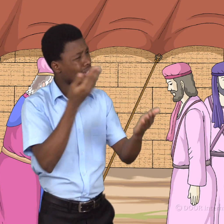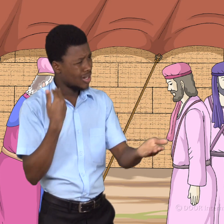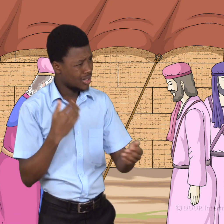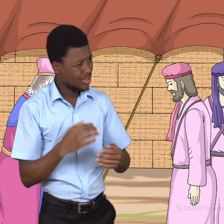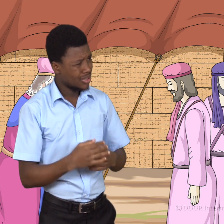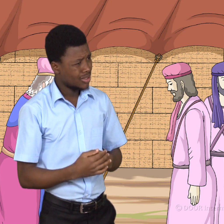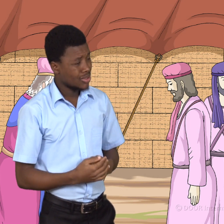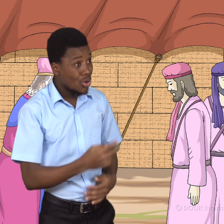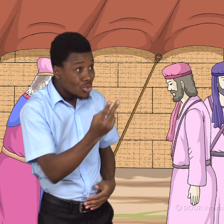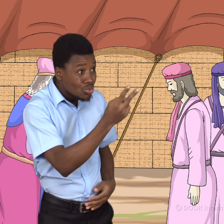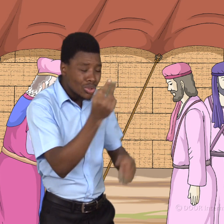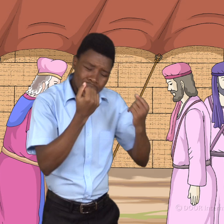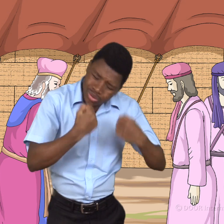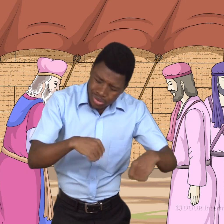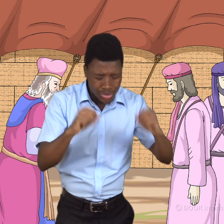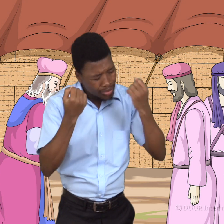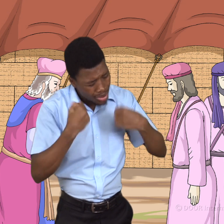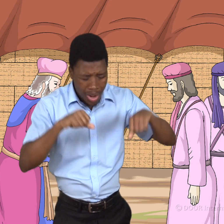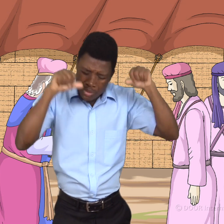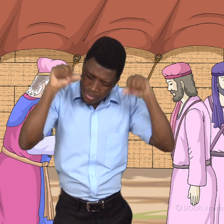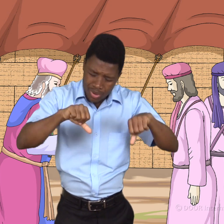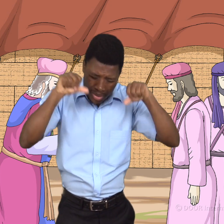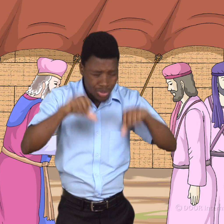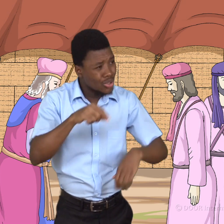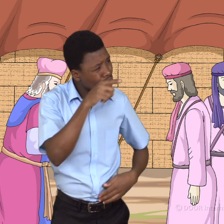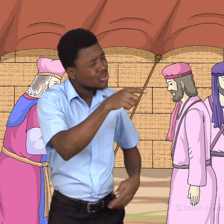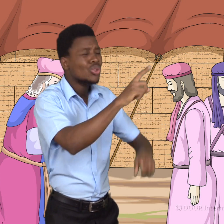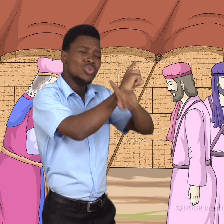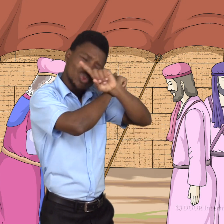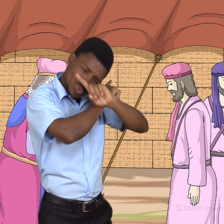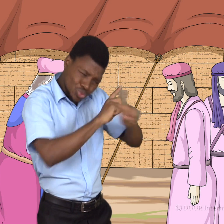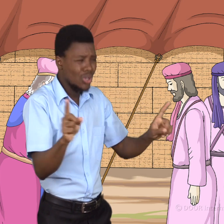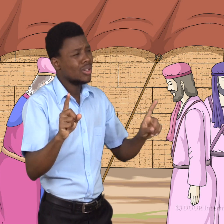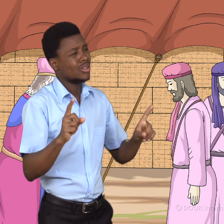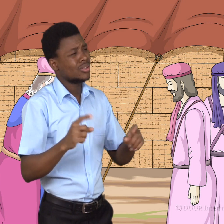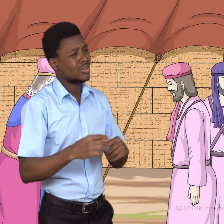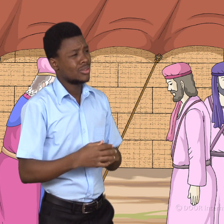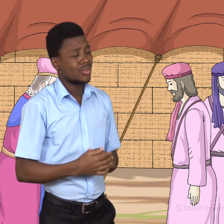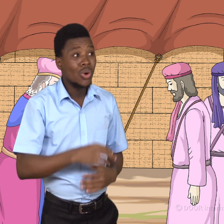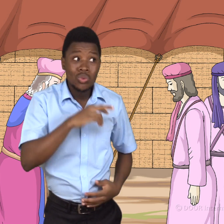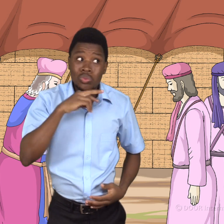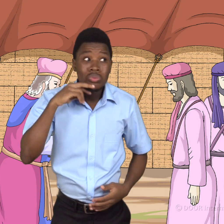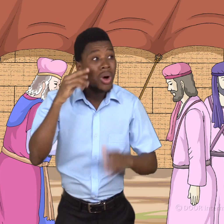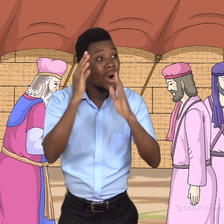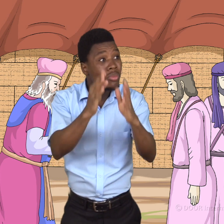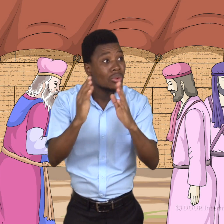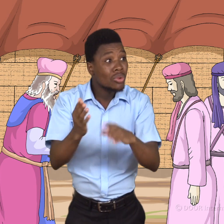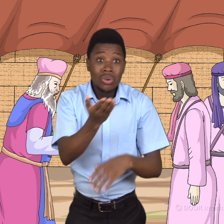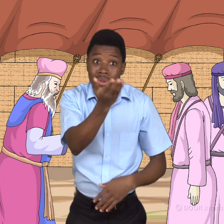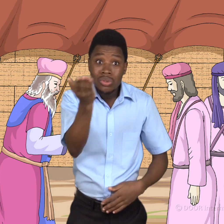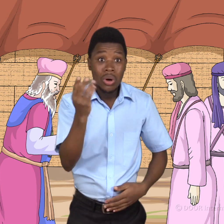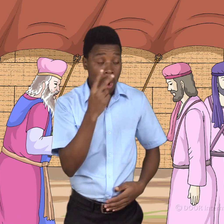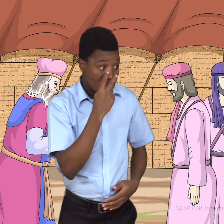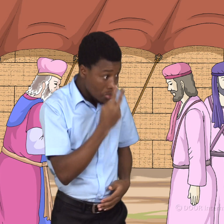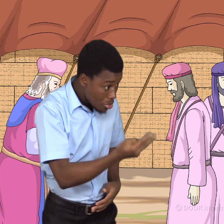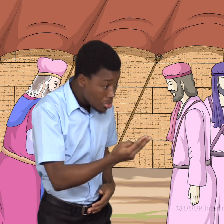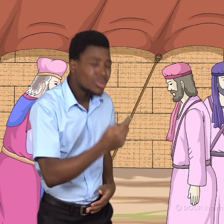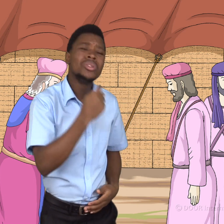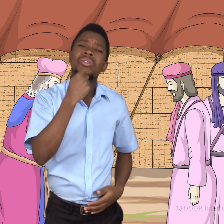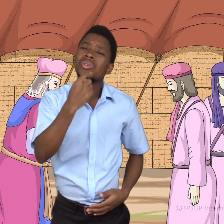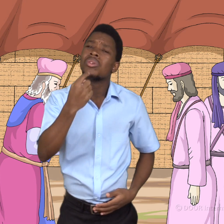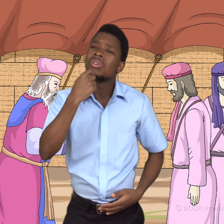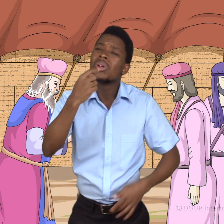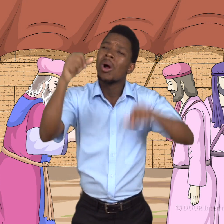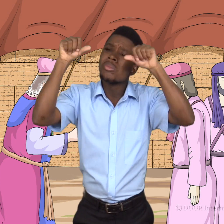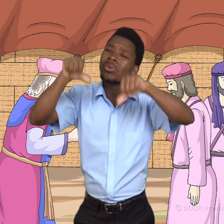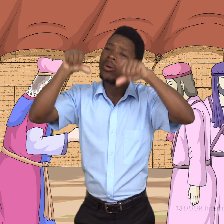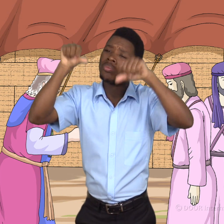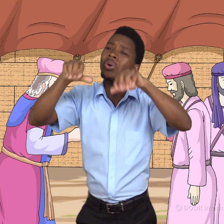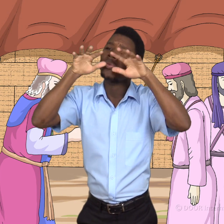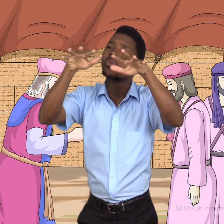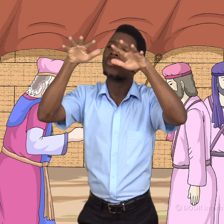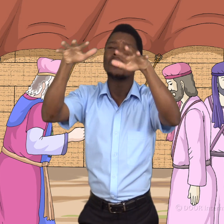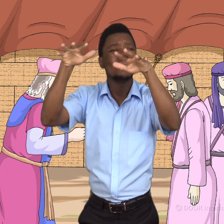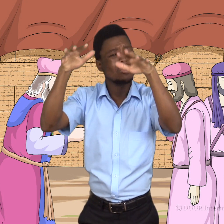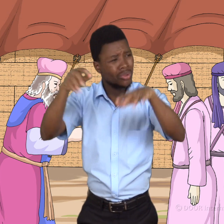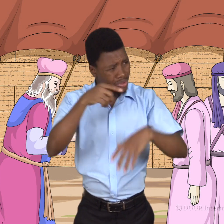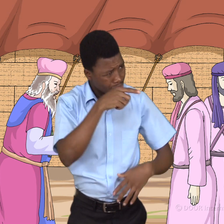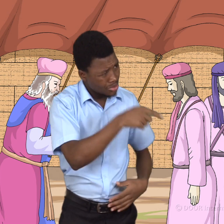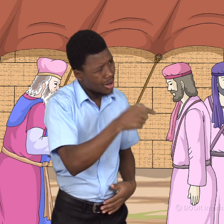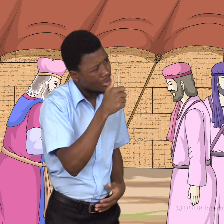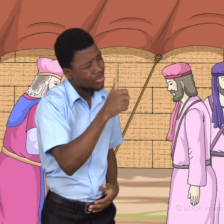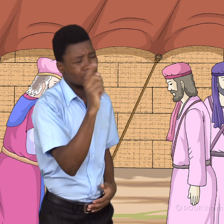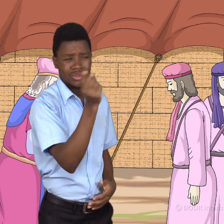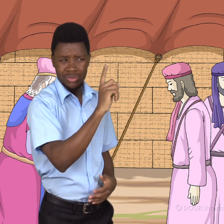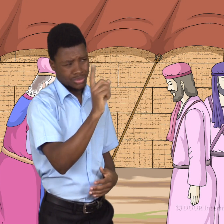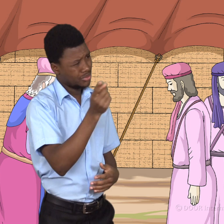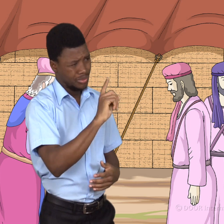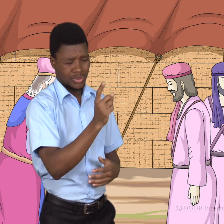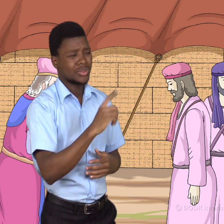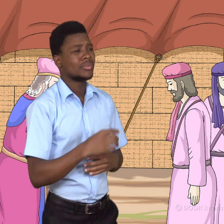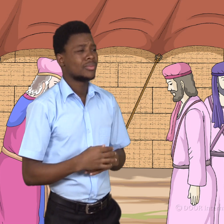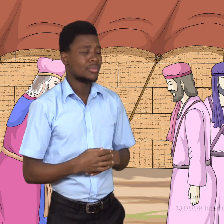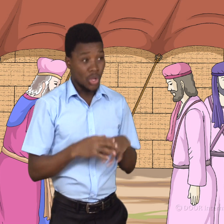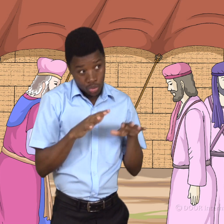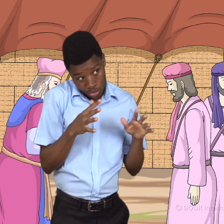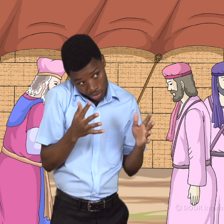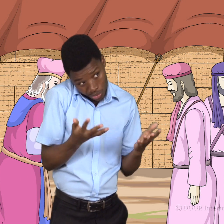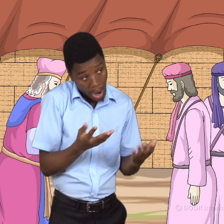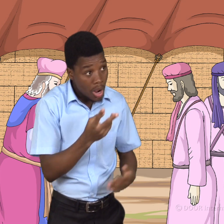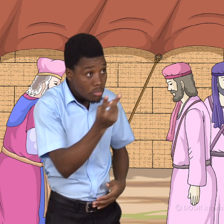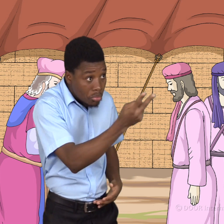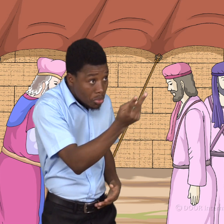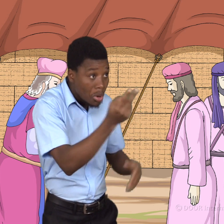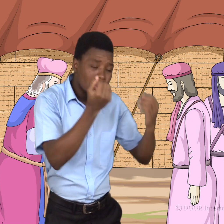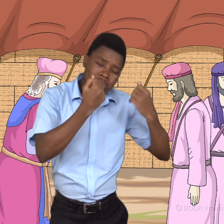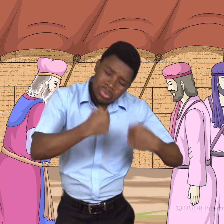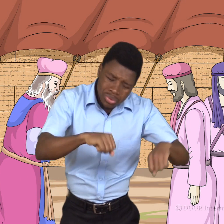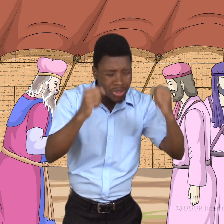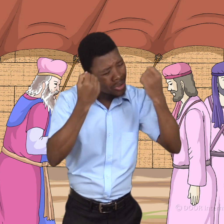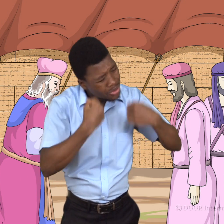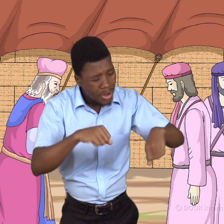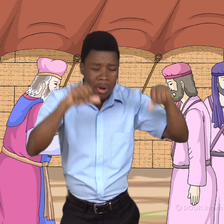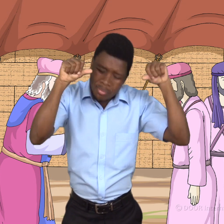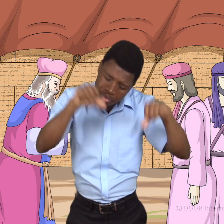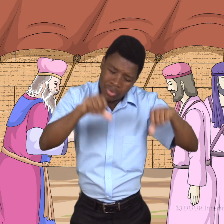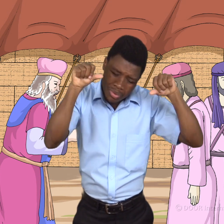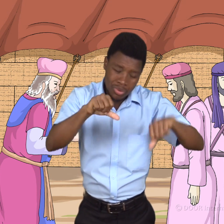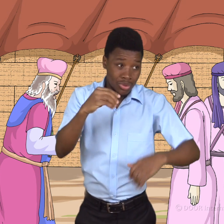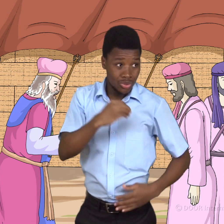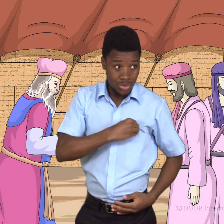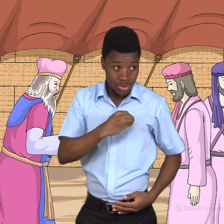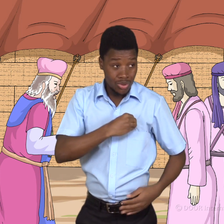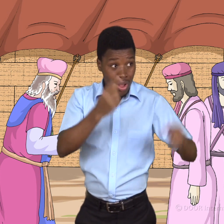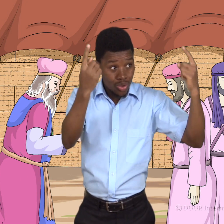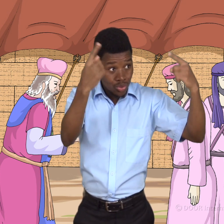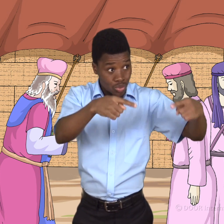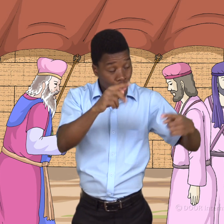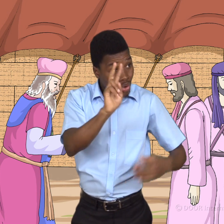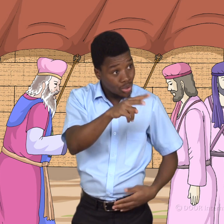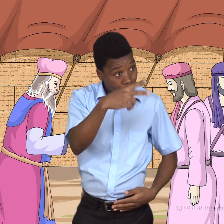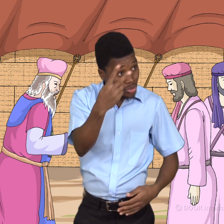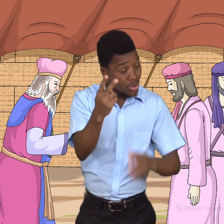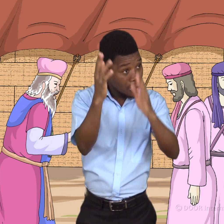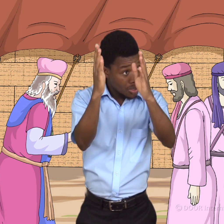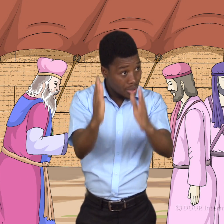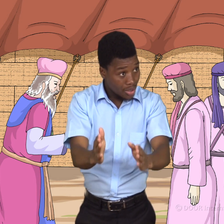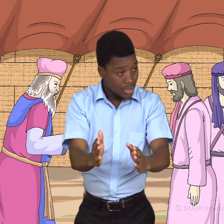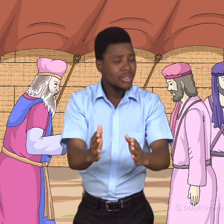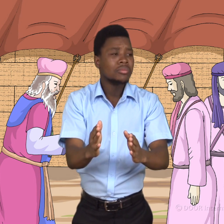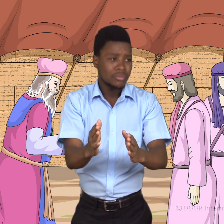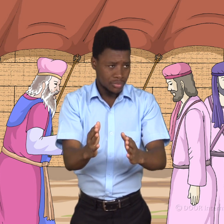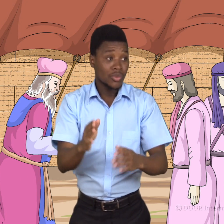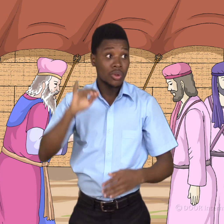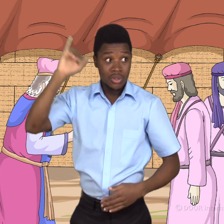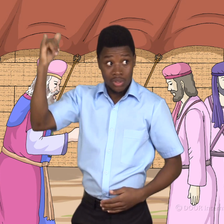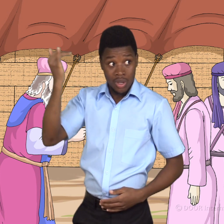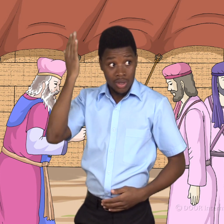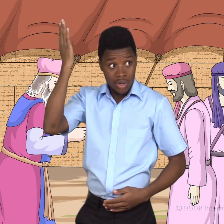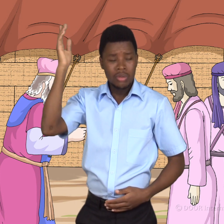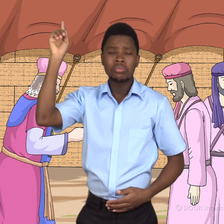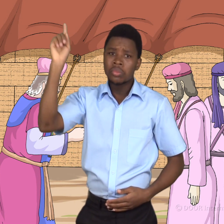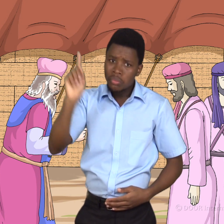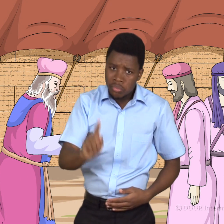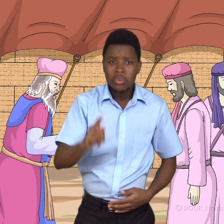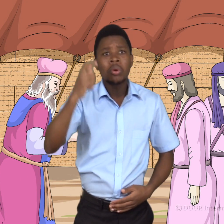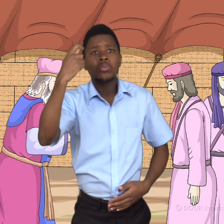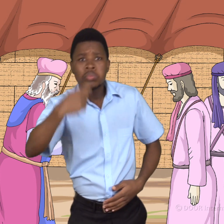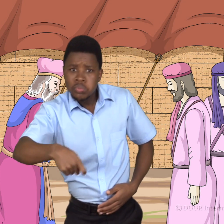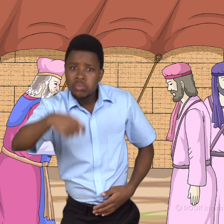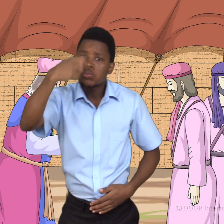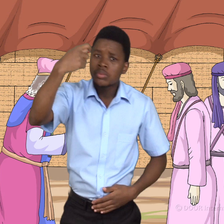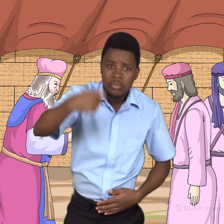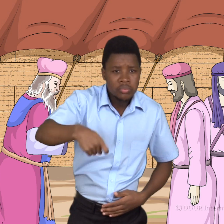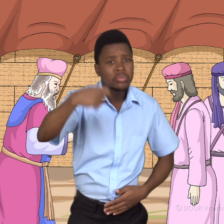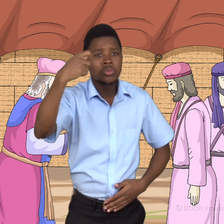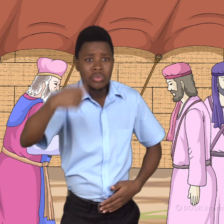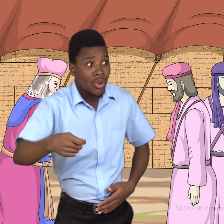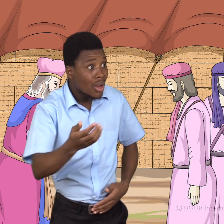No, my sons; it is not a good report I hear circulating among the LORD’s people.